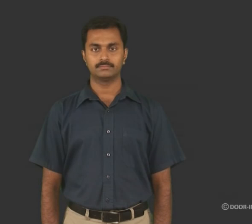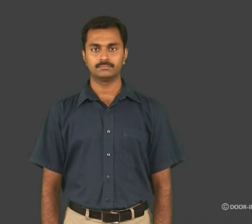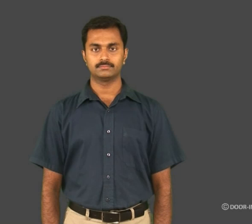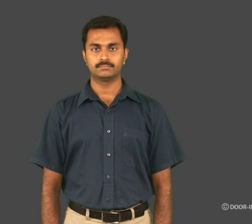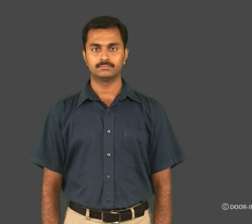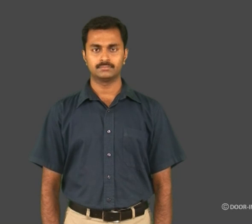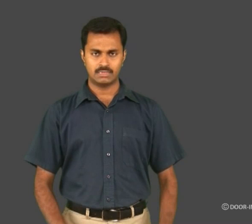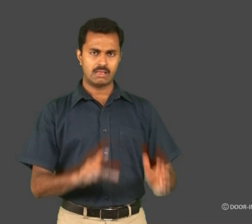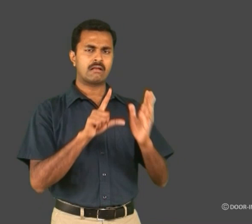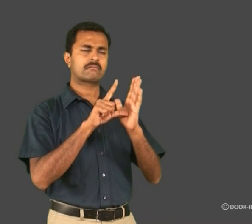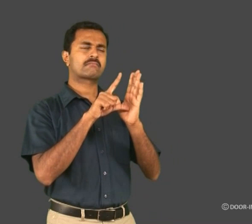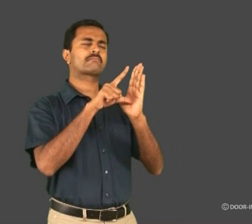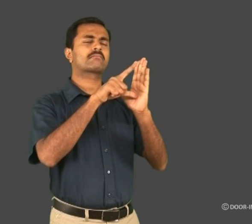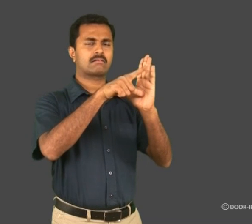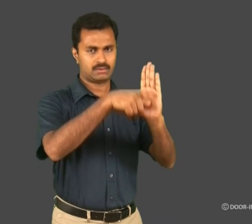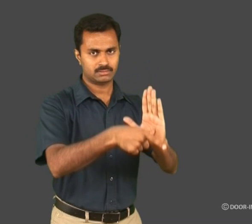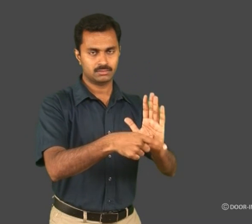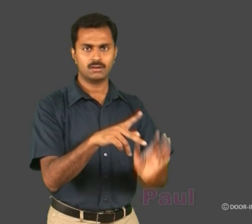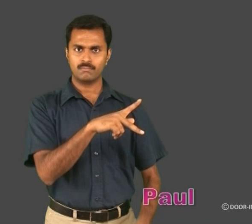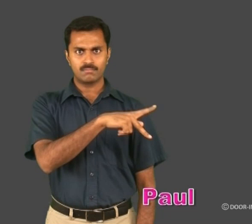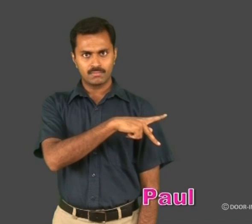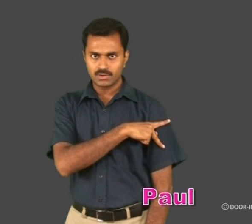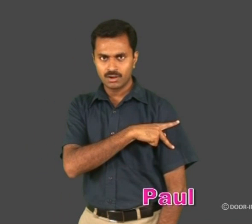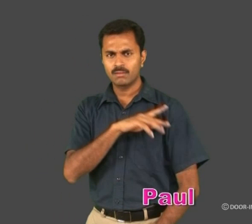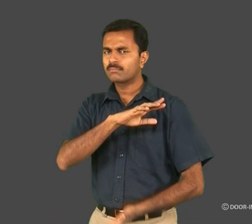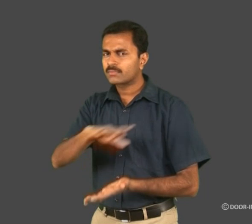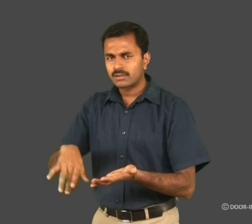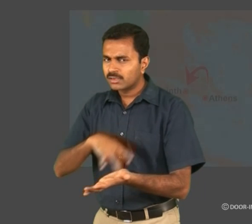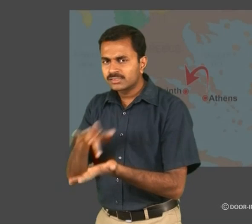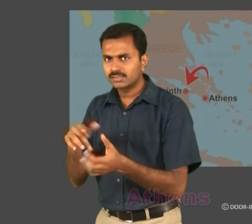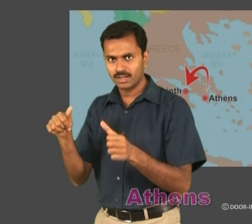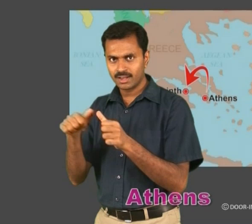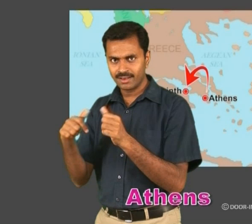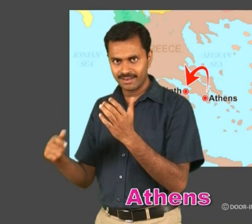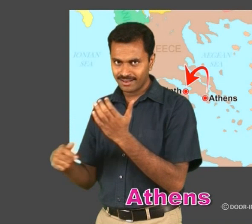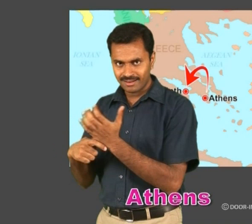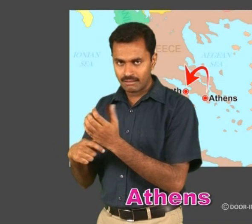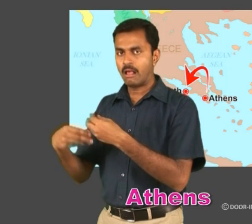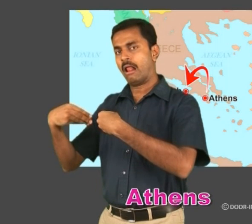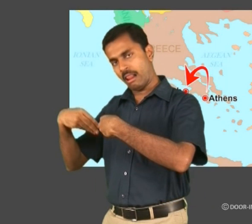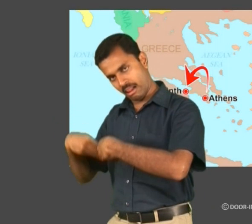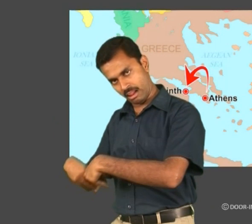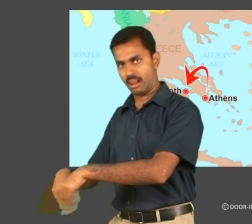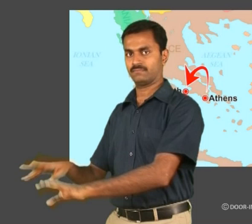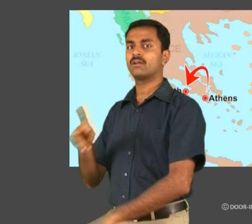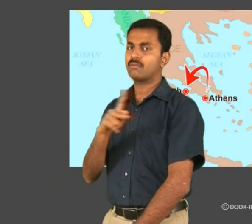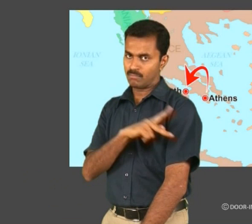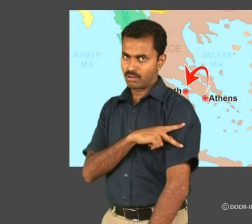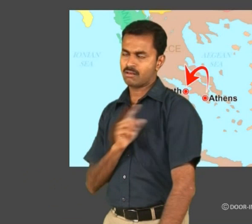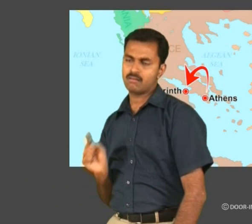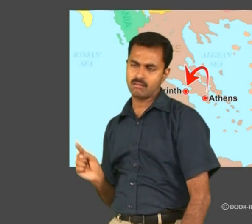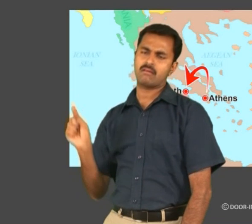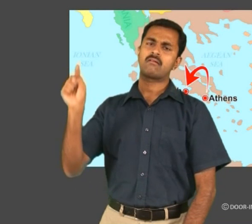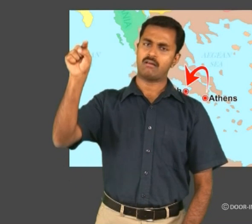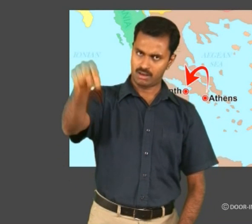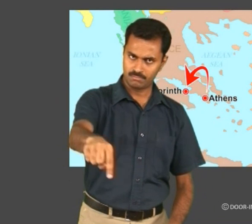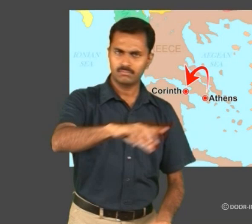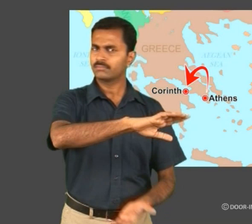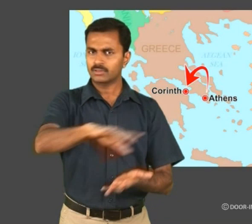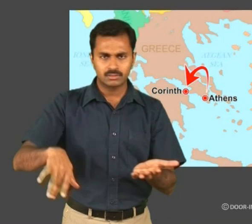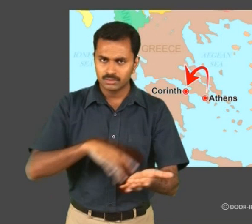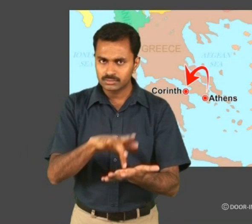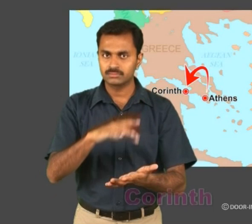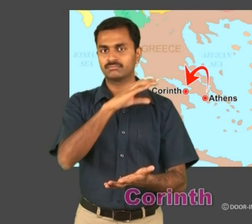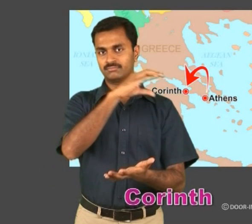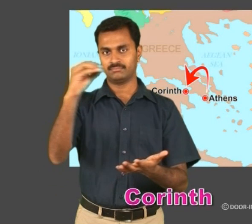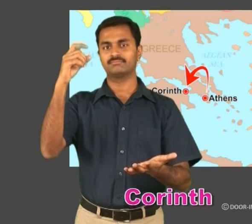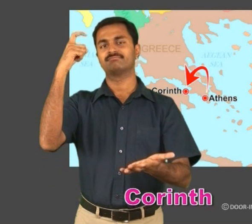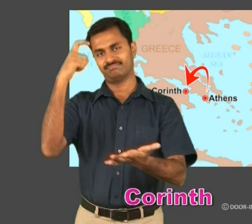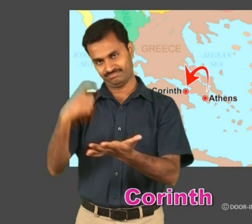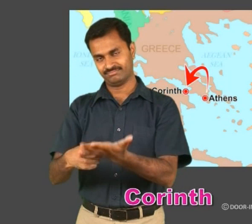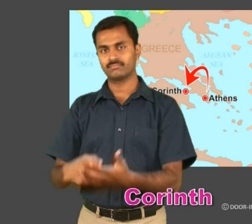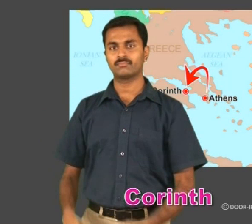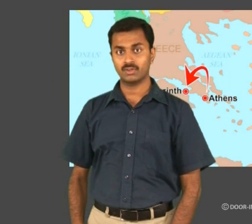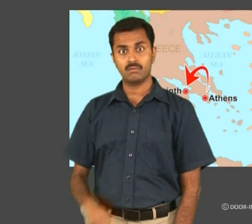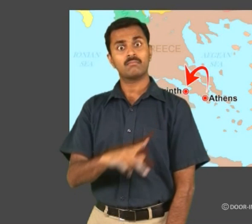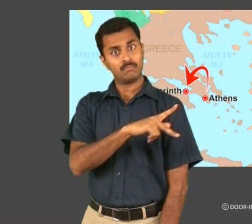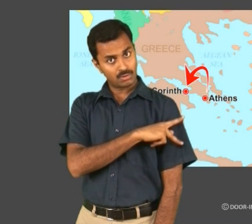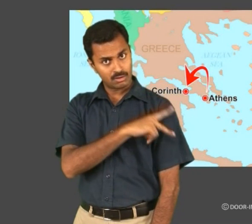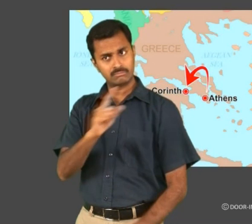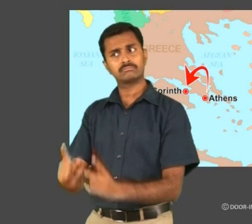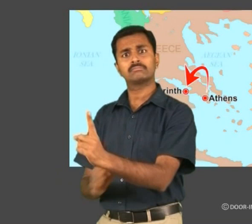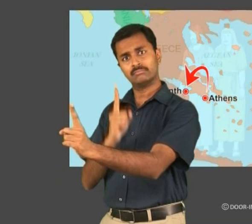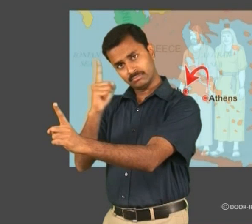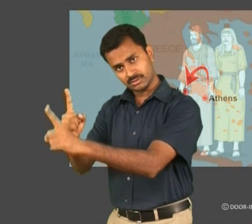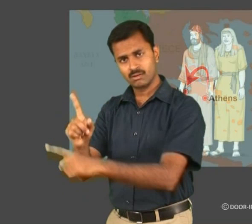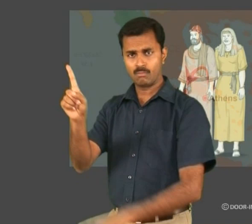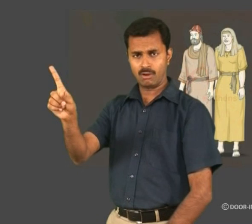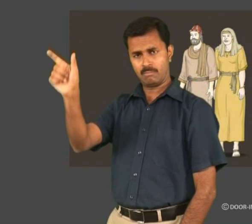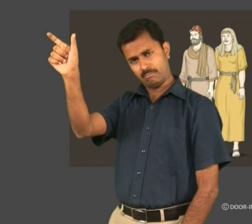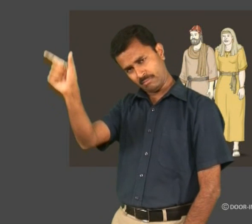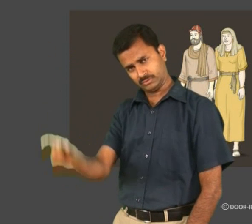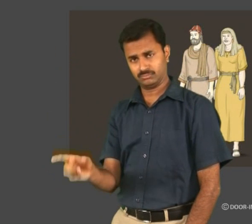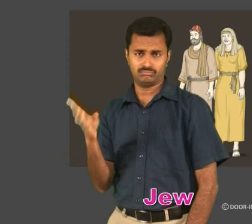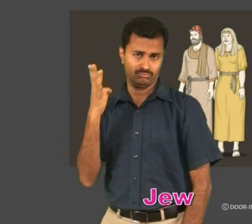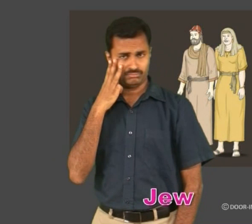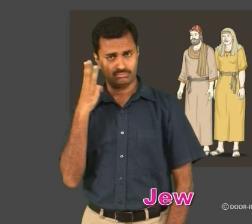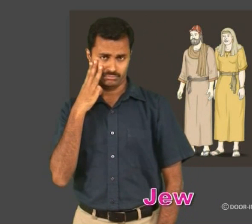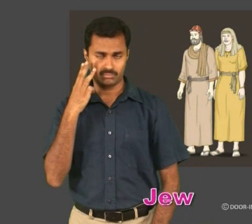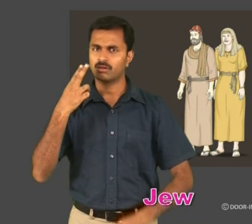After this, Paul left Athens and went to Corinth.